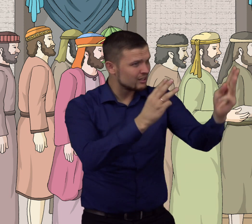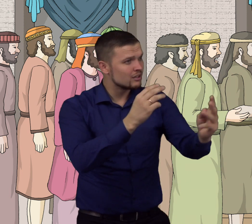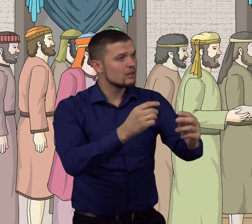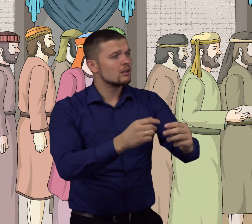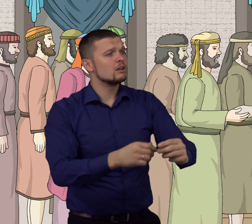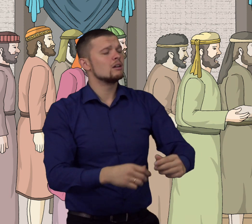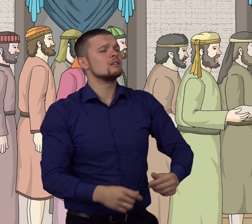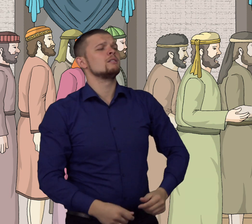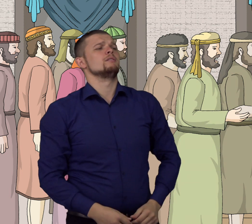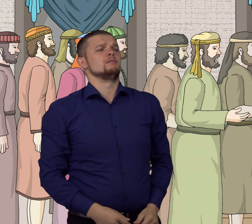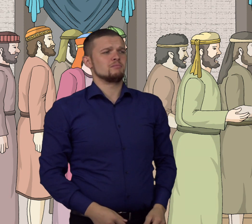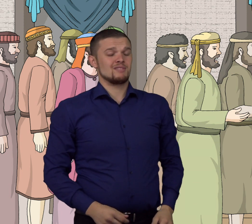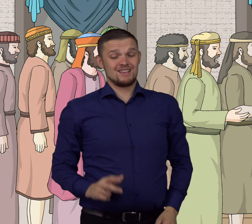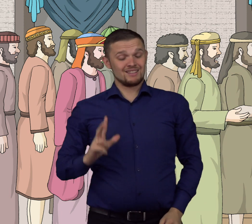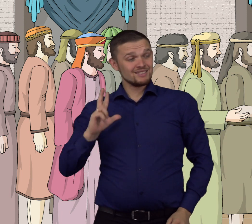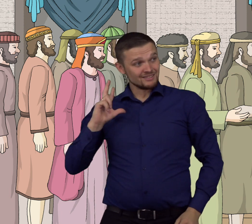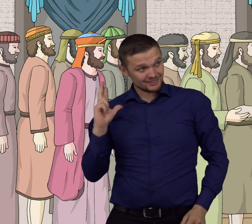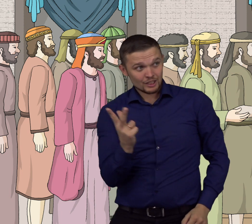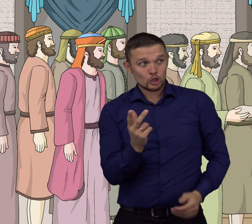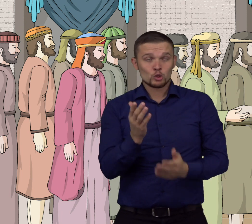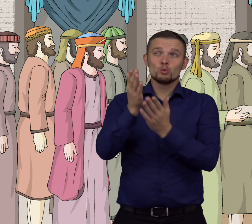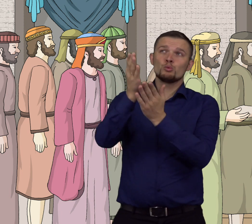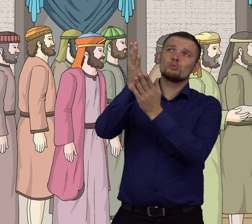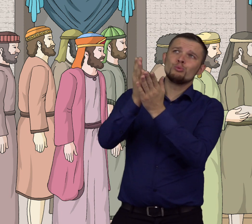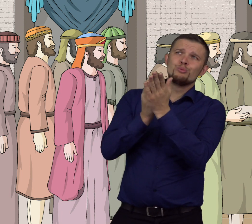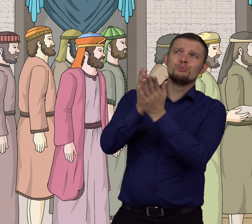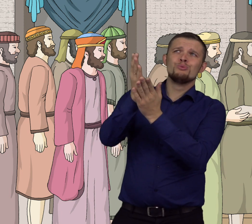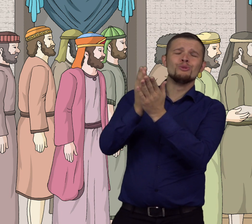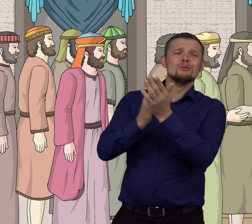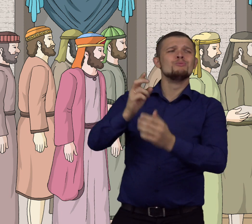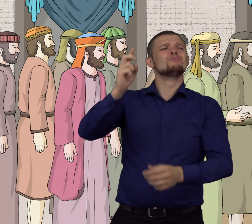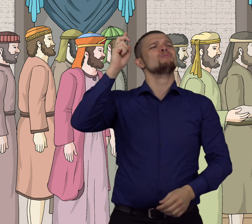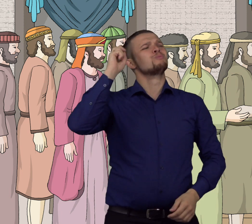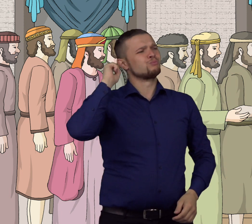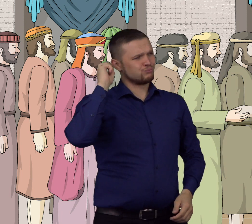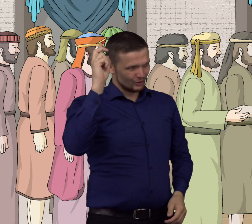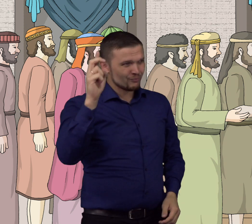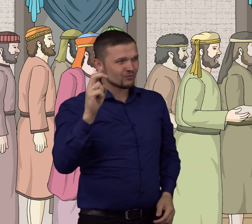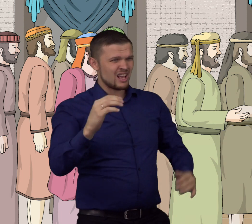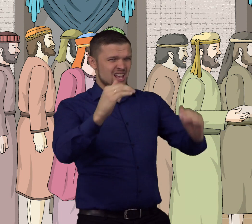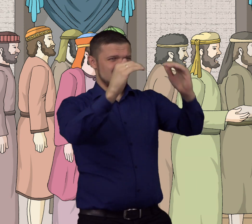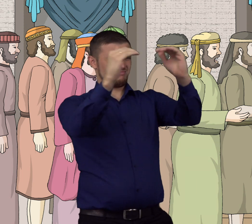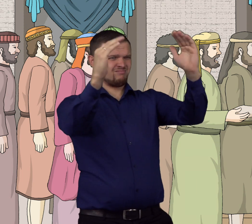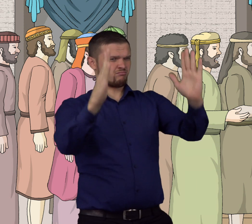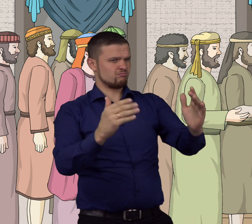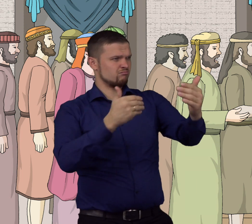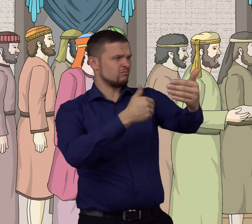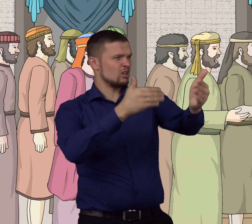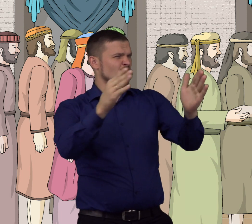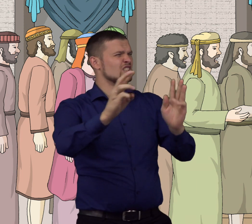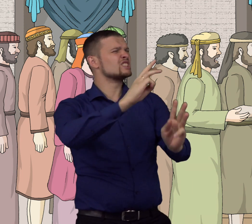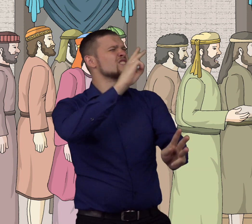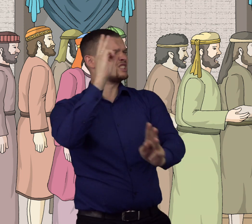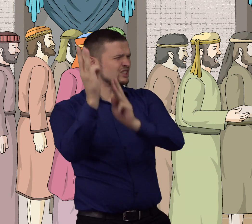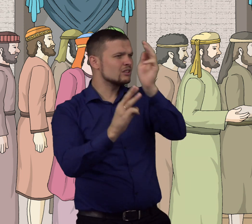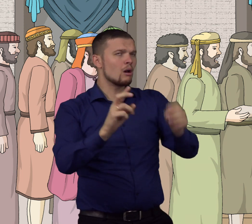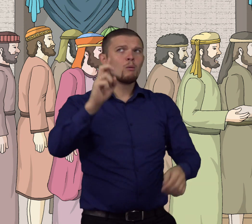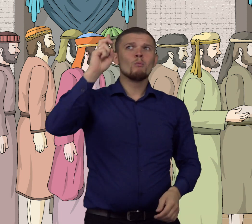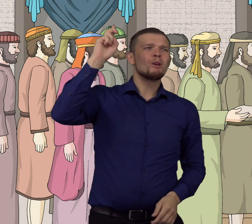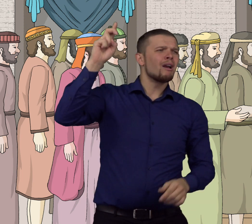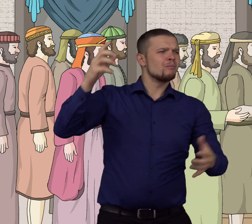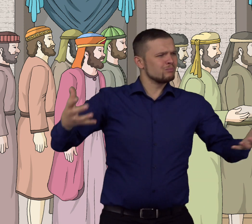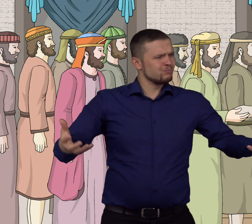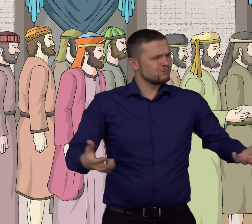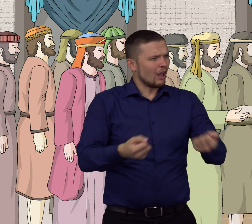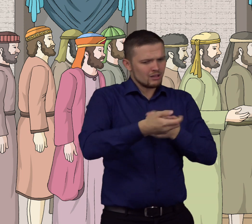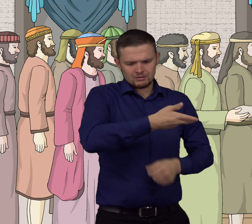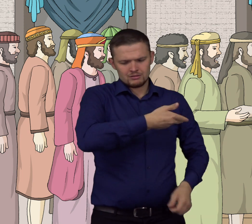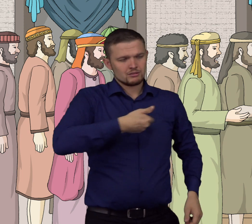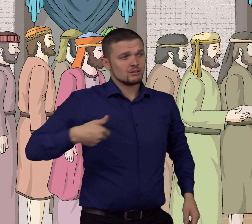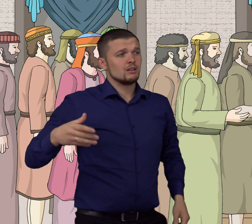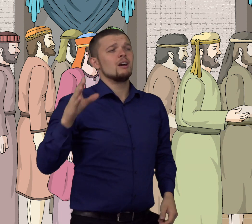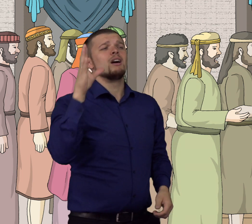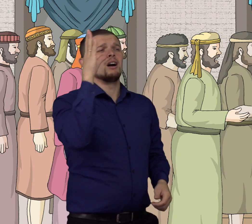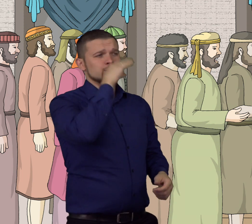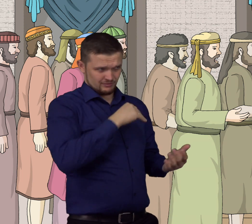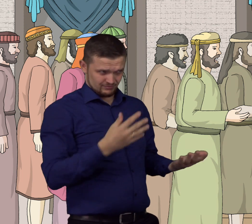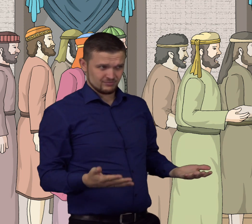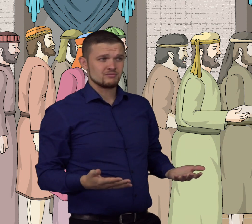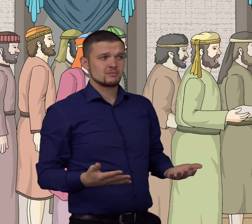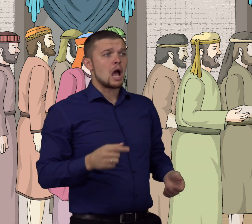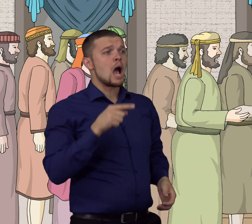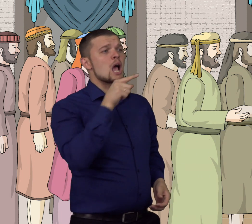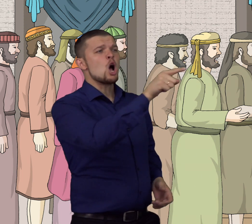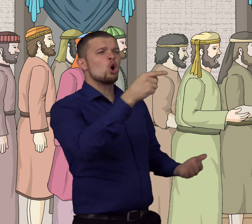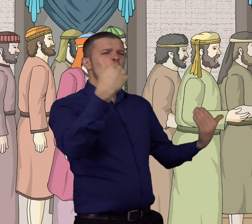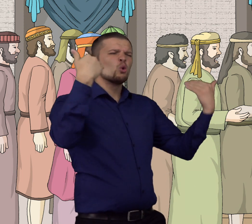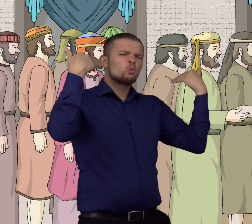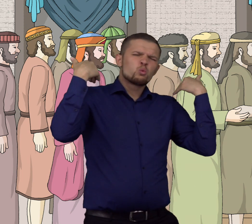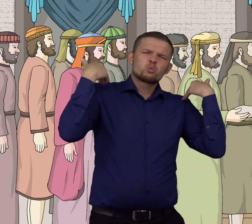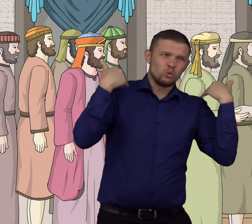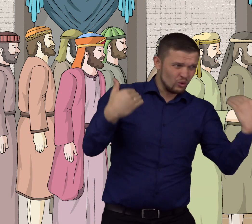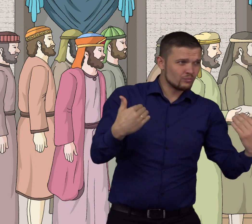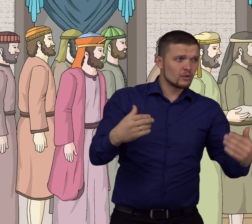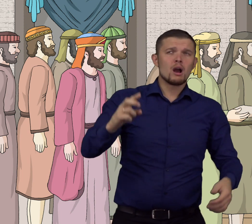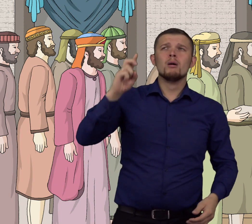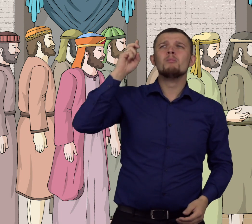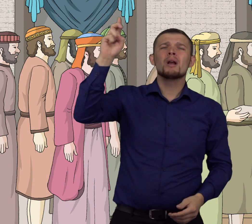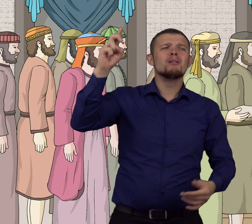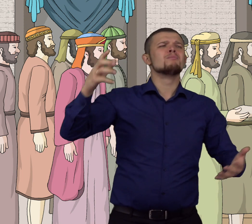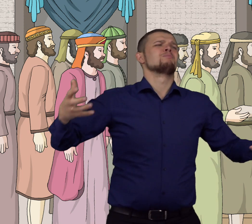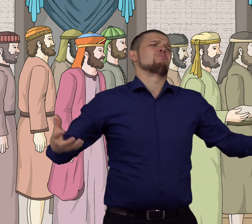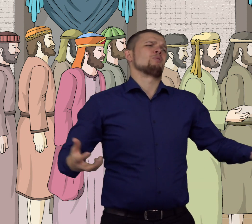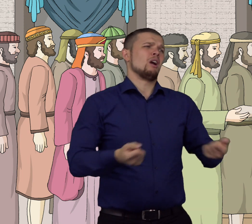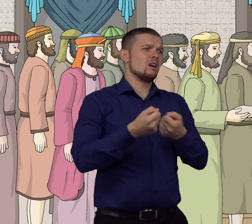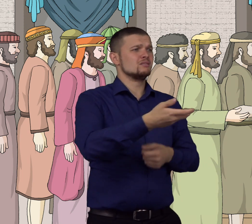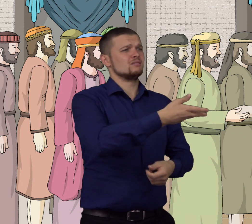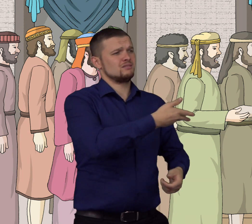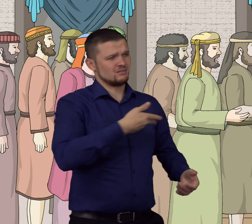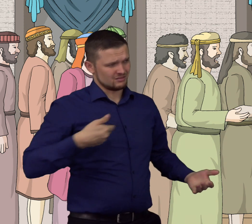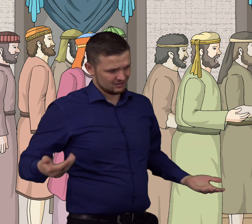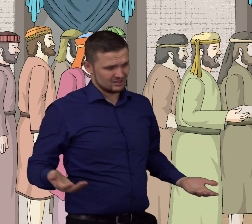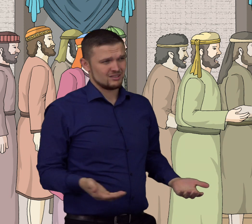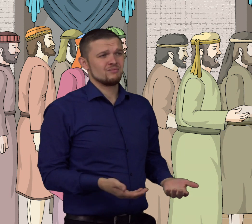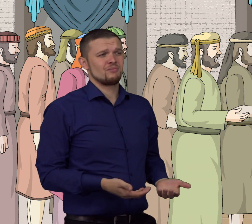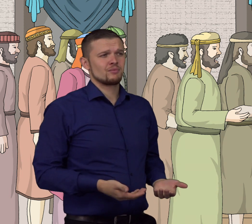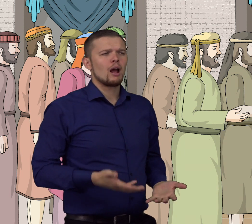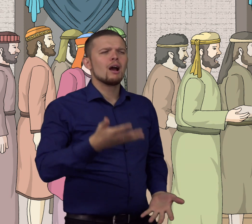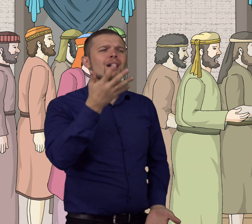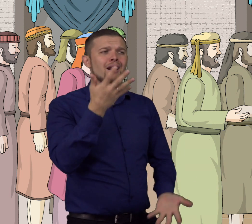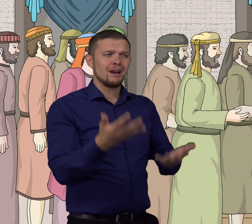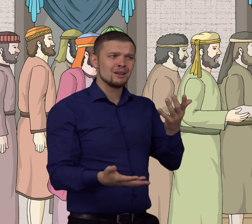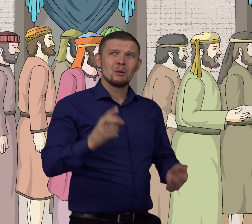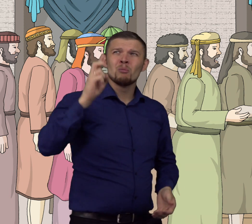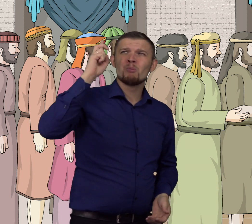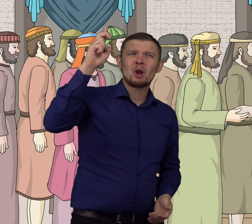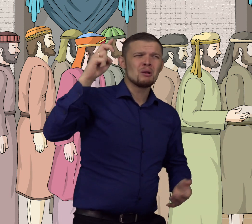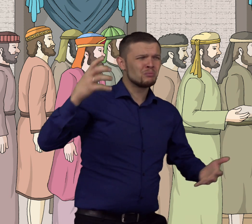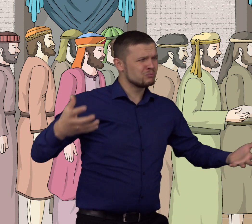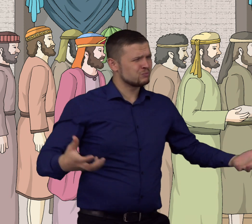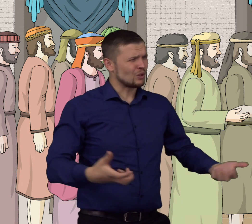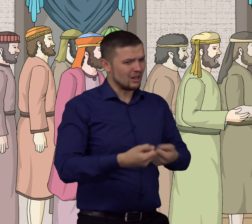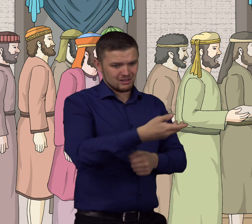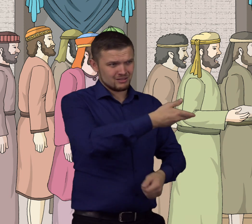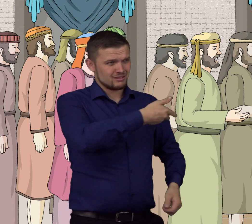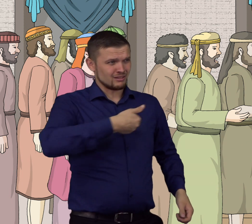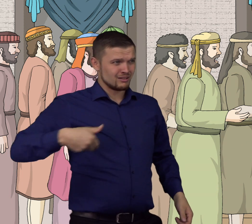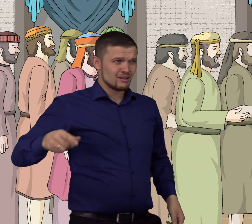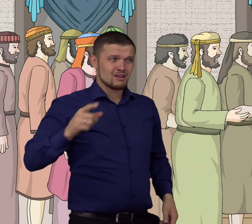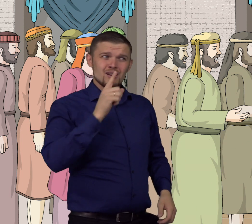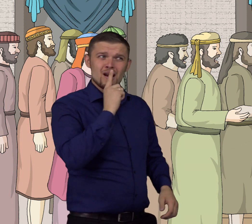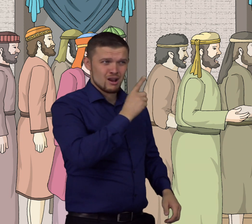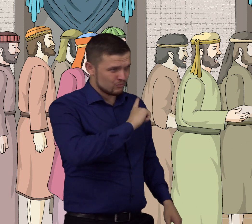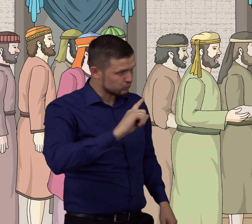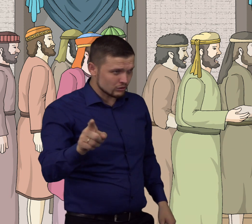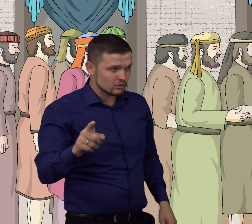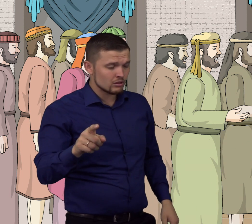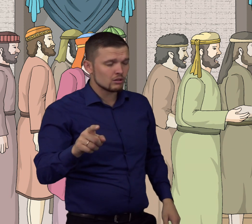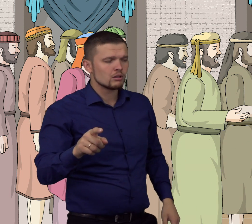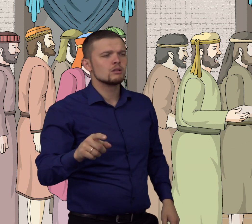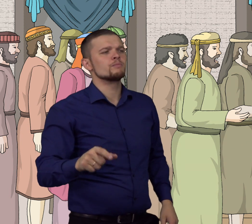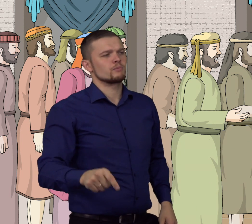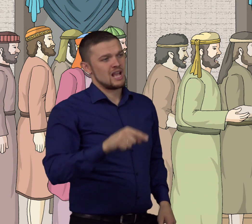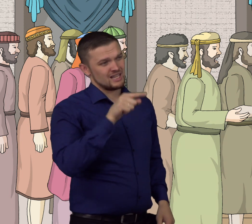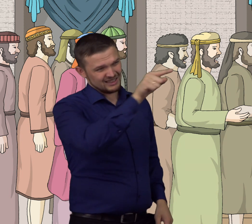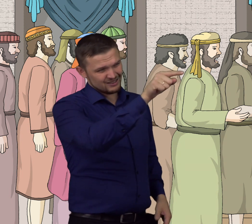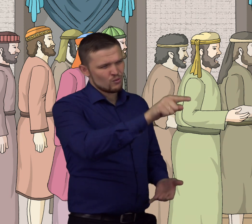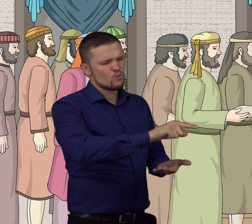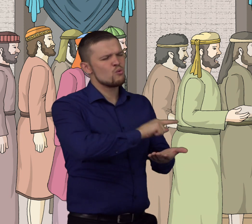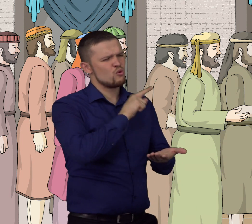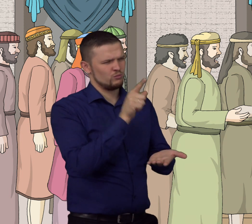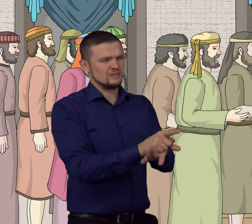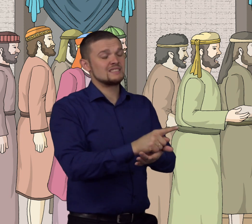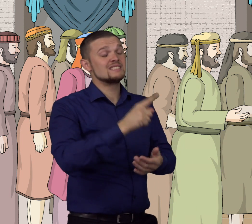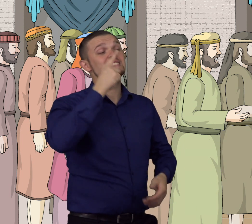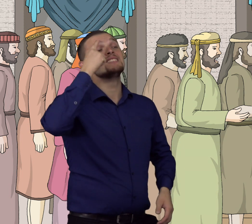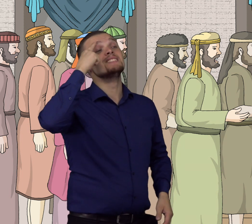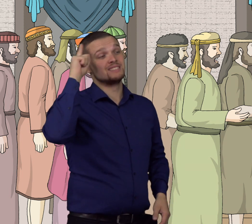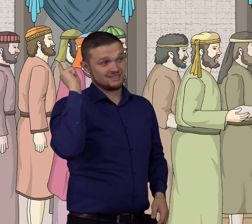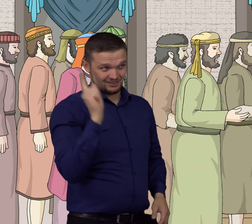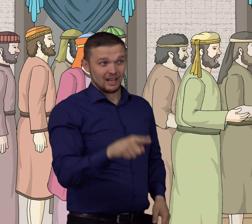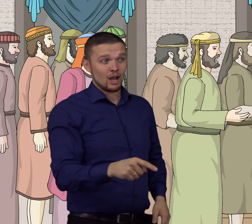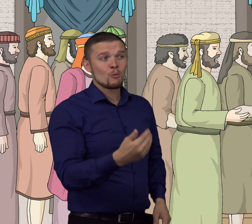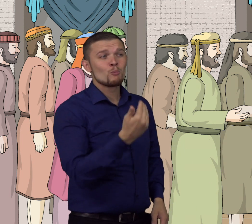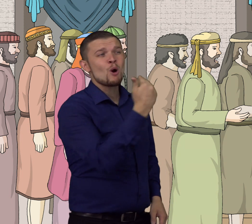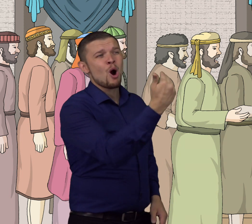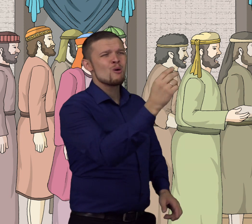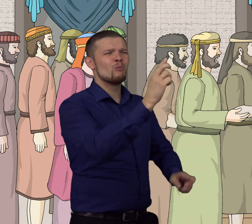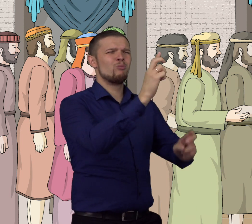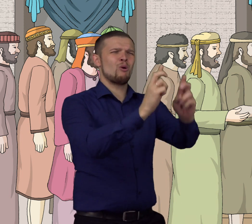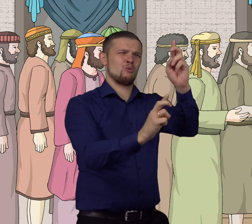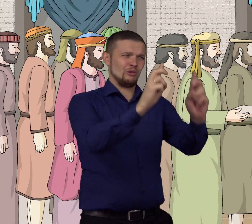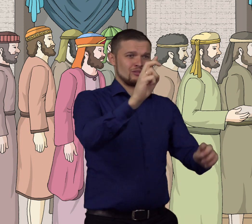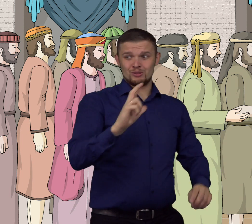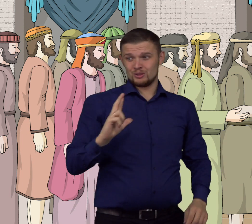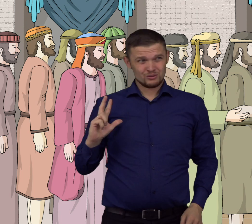If the God whom we serve exists, then He is able to deliver us from the blazing fiery furnace and from your hand, O king.